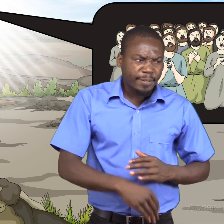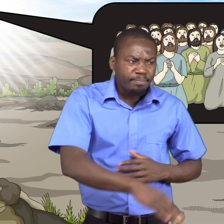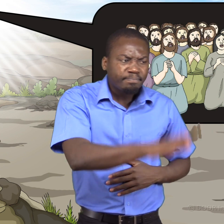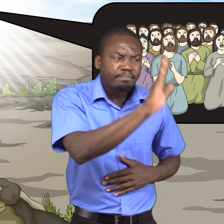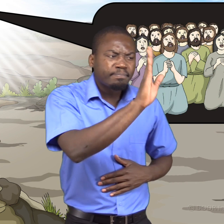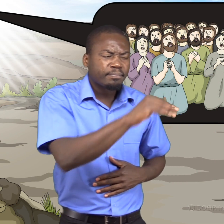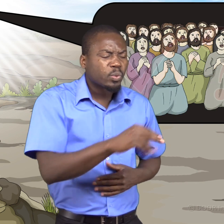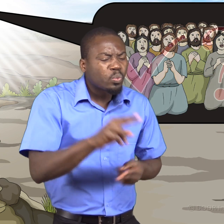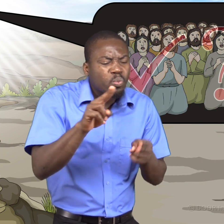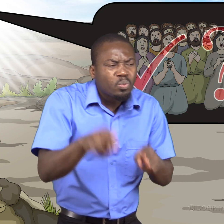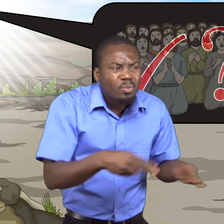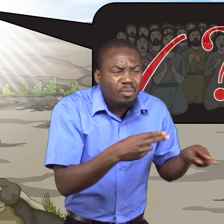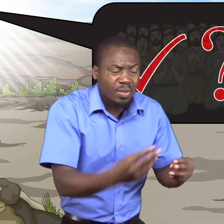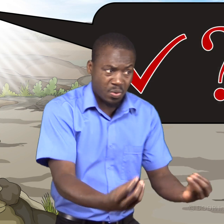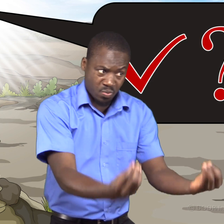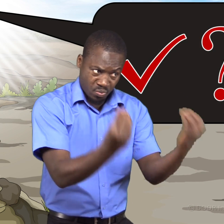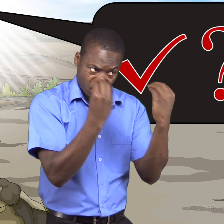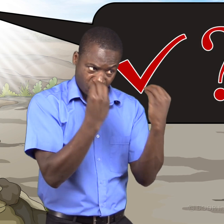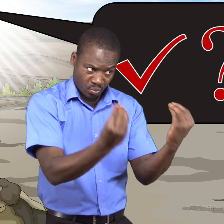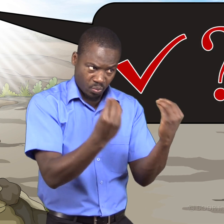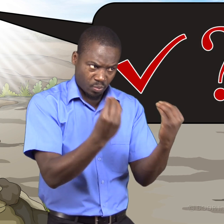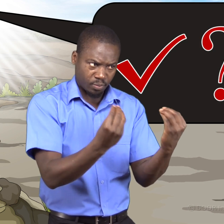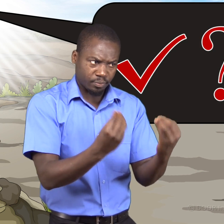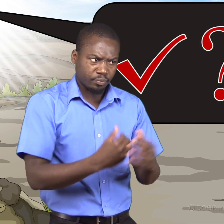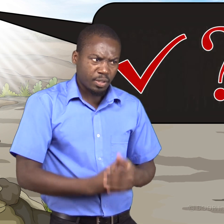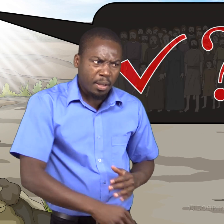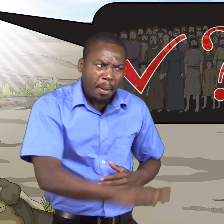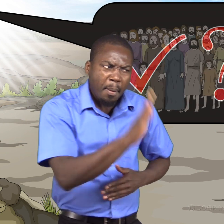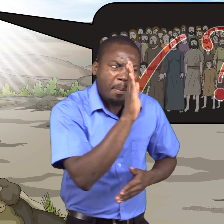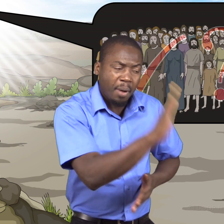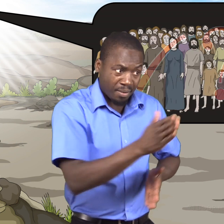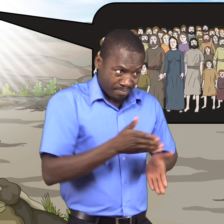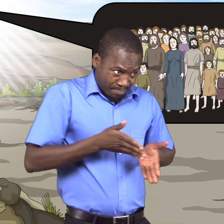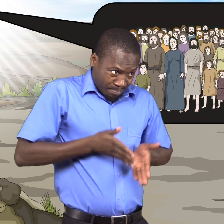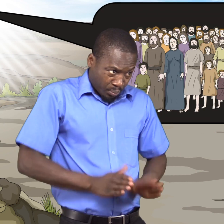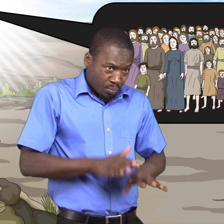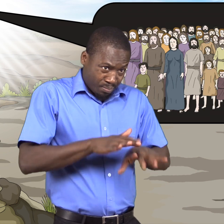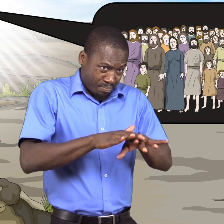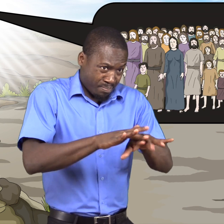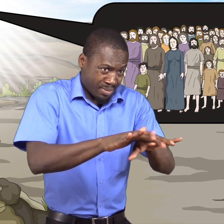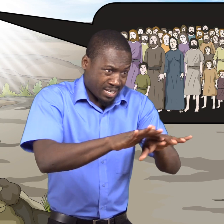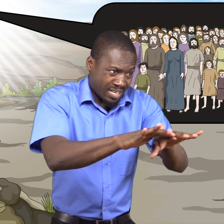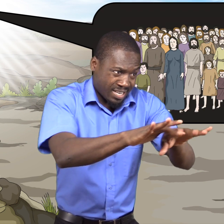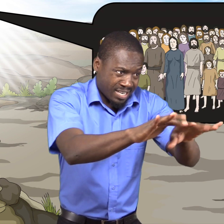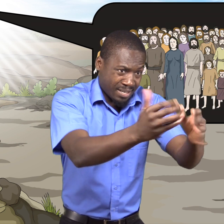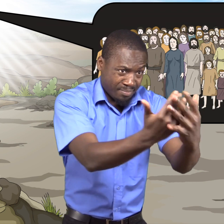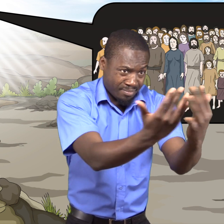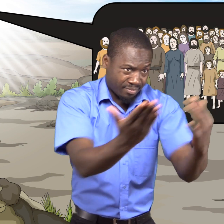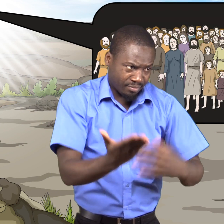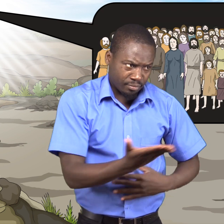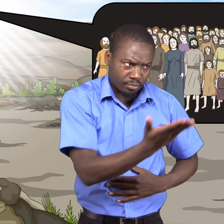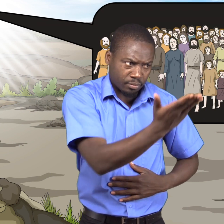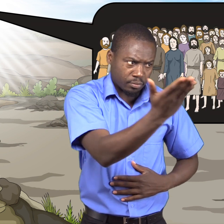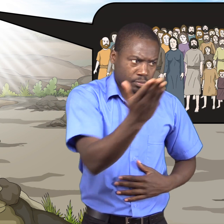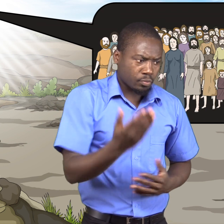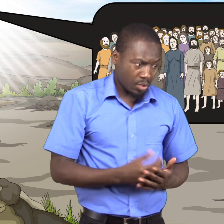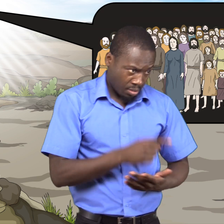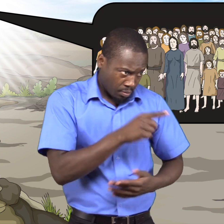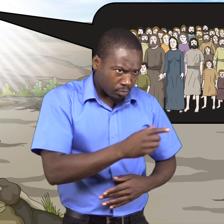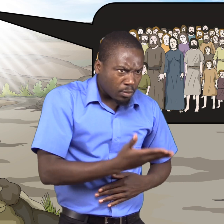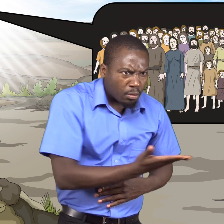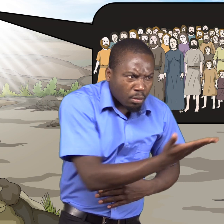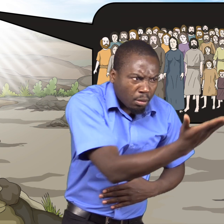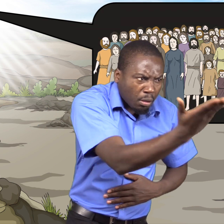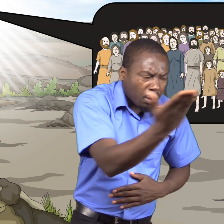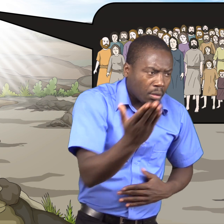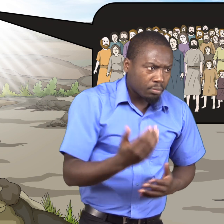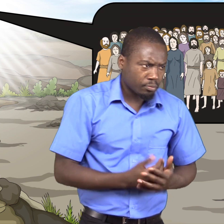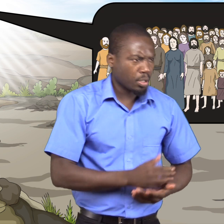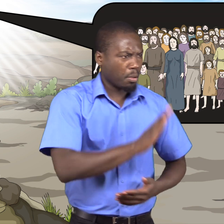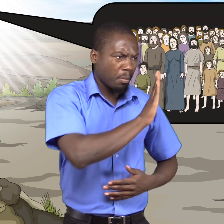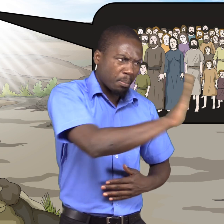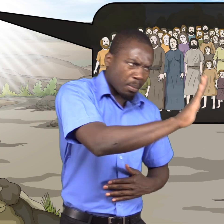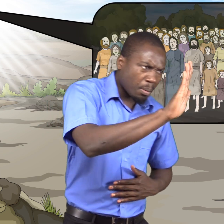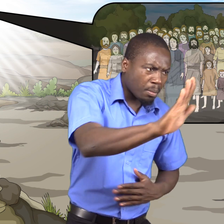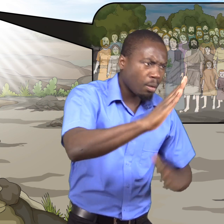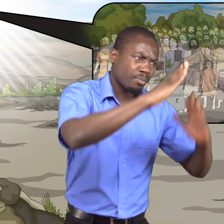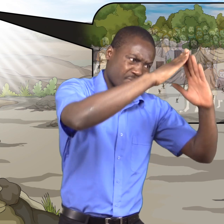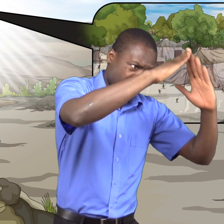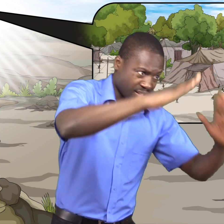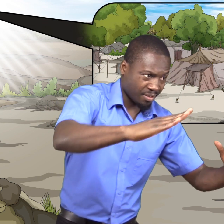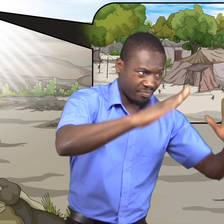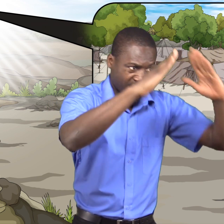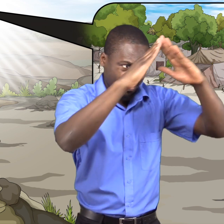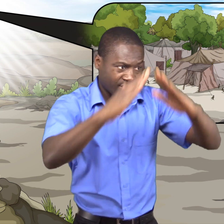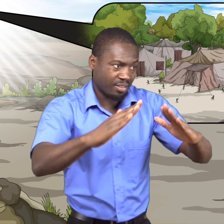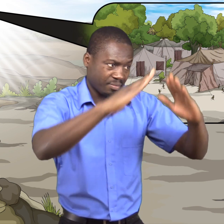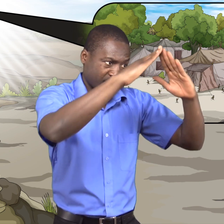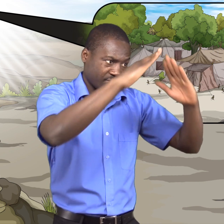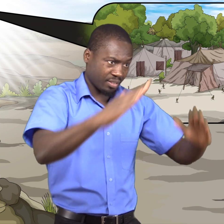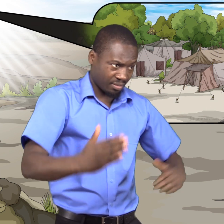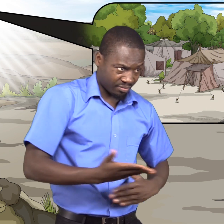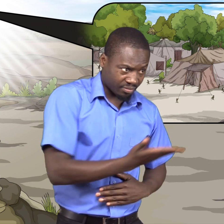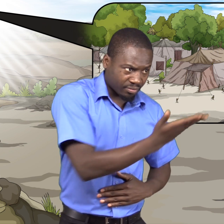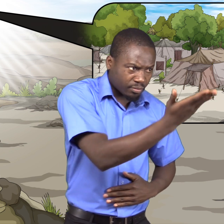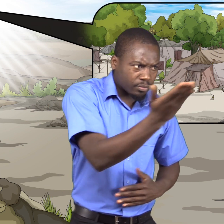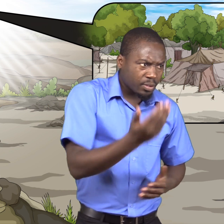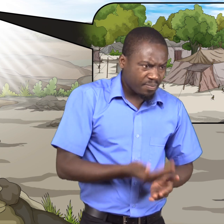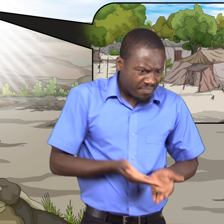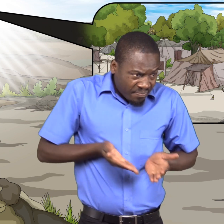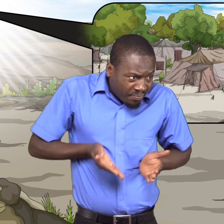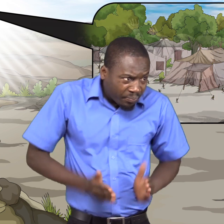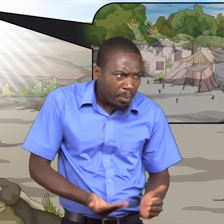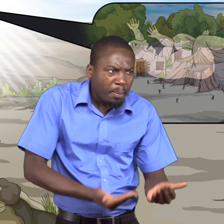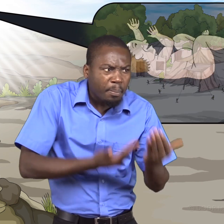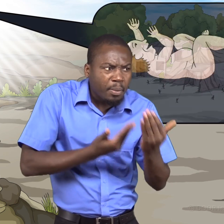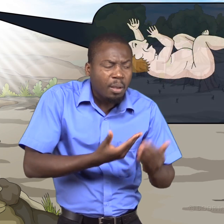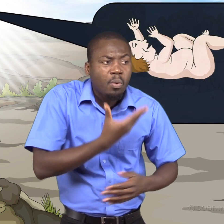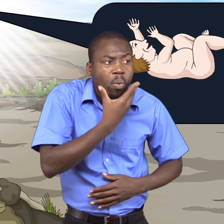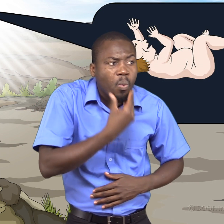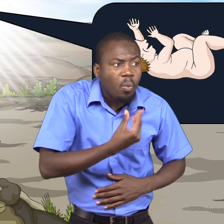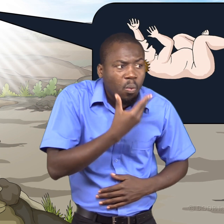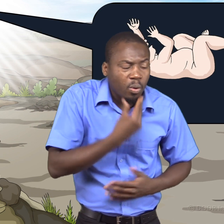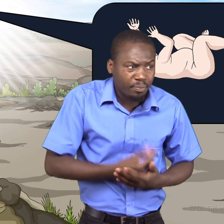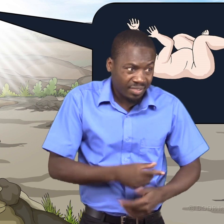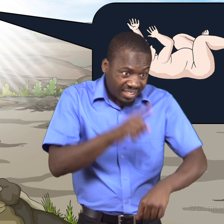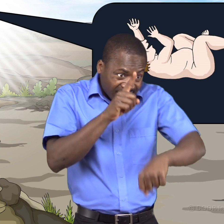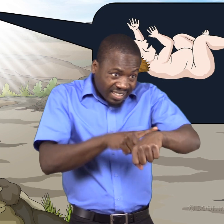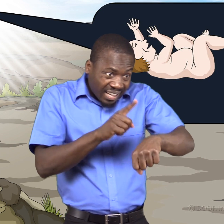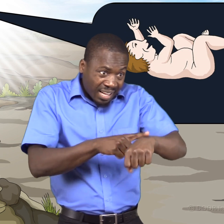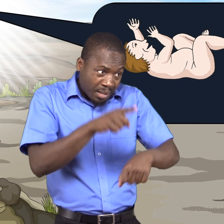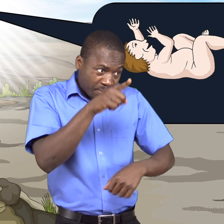You are to circumcise the flesh of your foreskin, and this will be a sign of the covenant between Me and you.